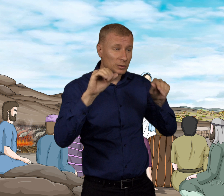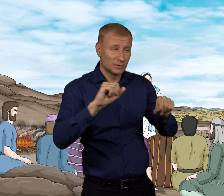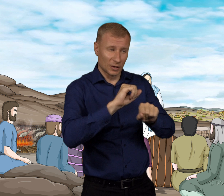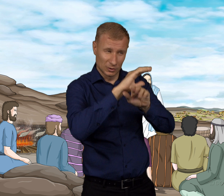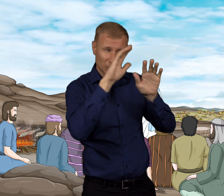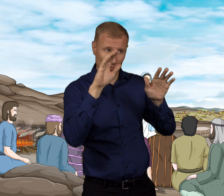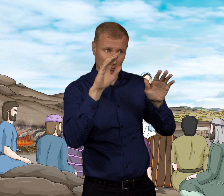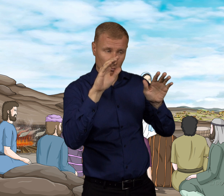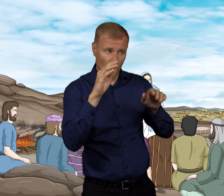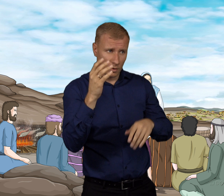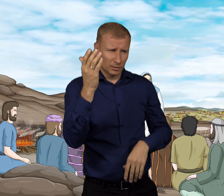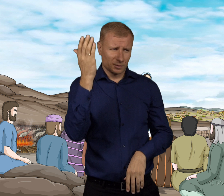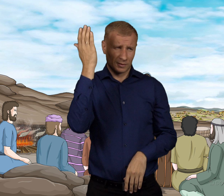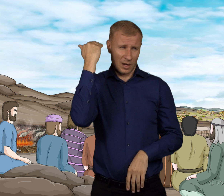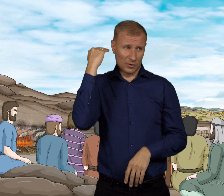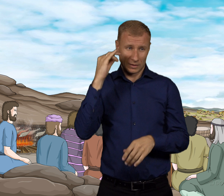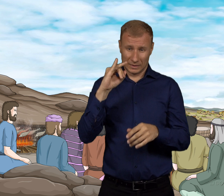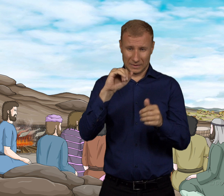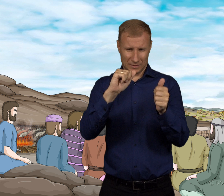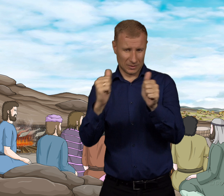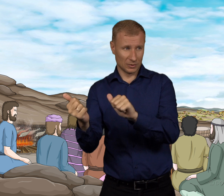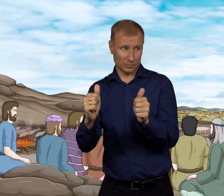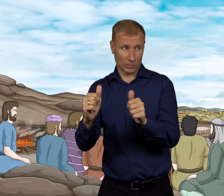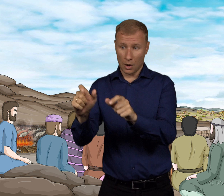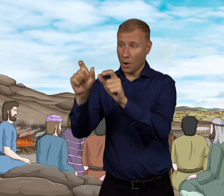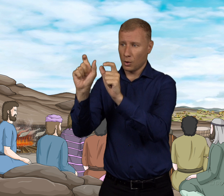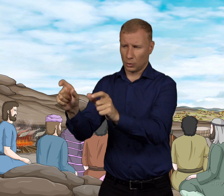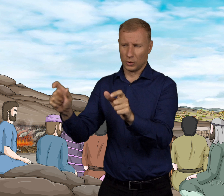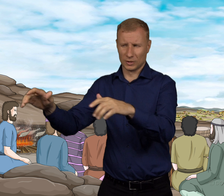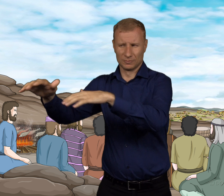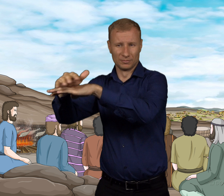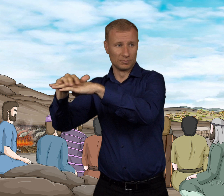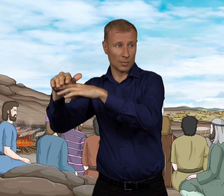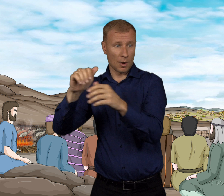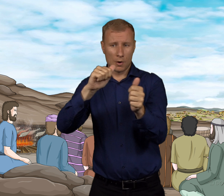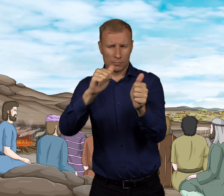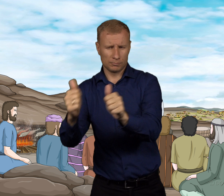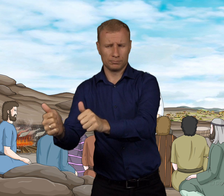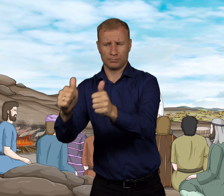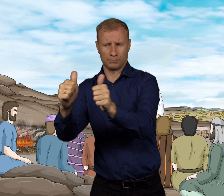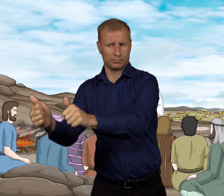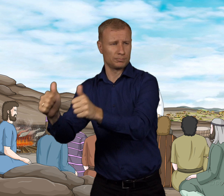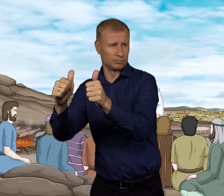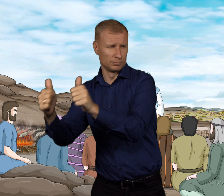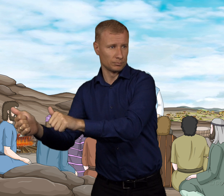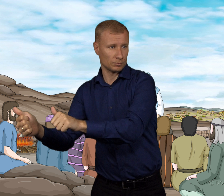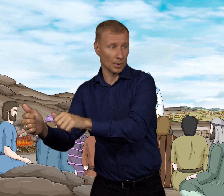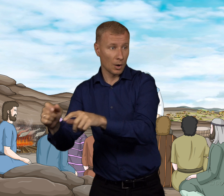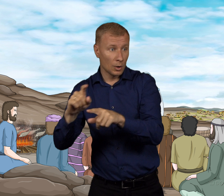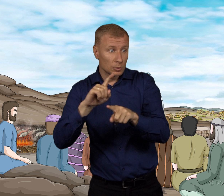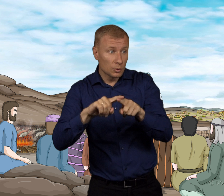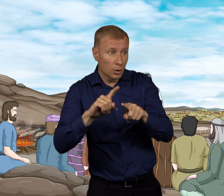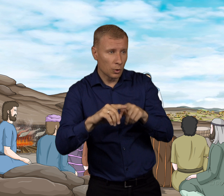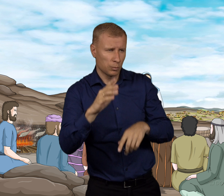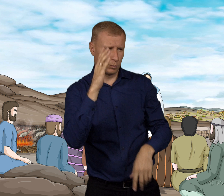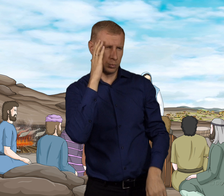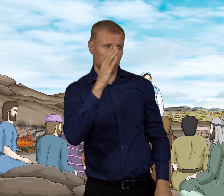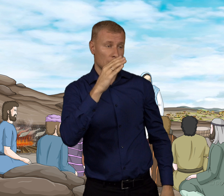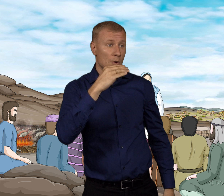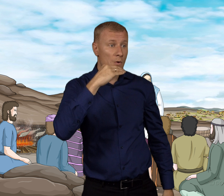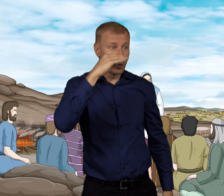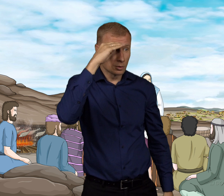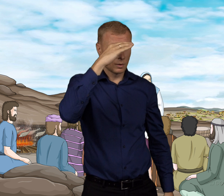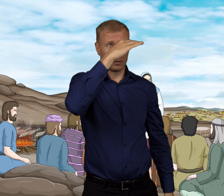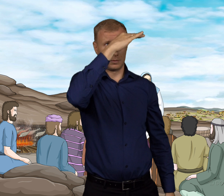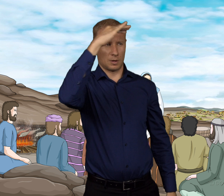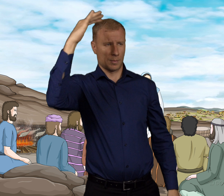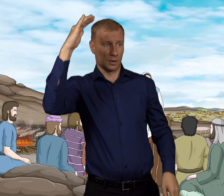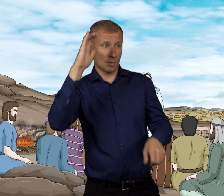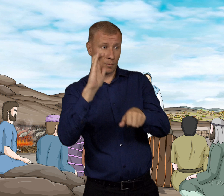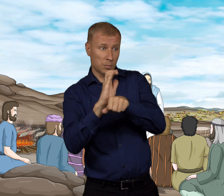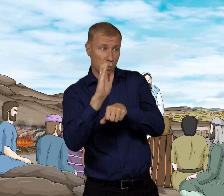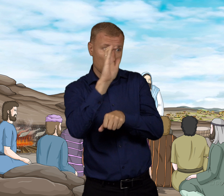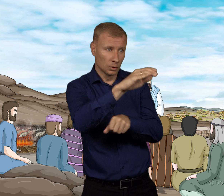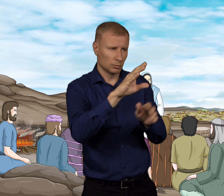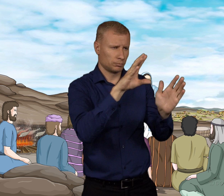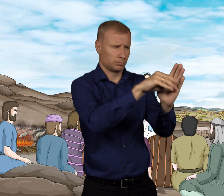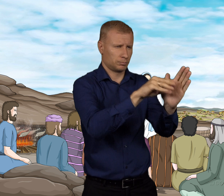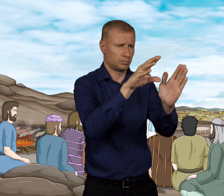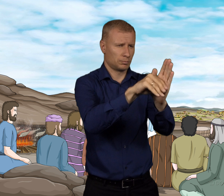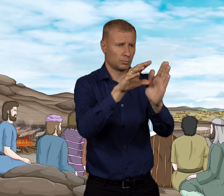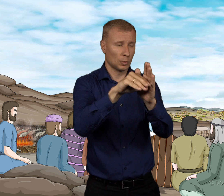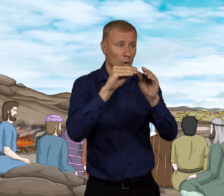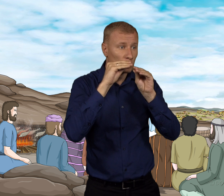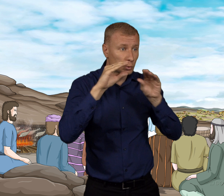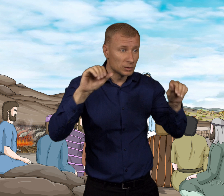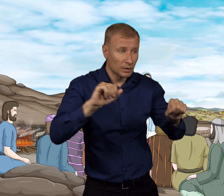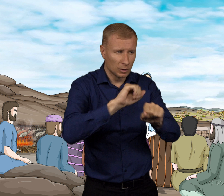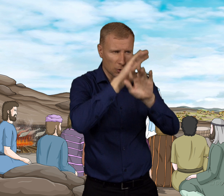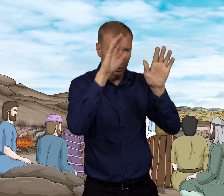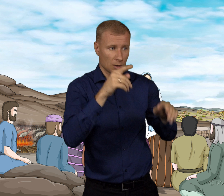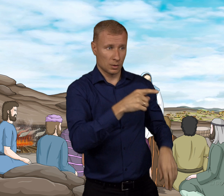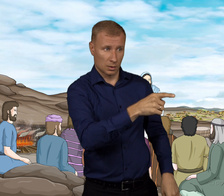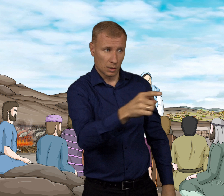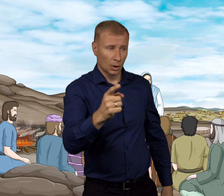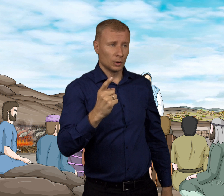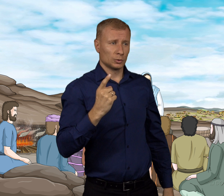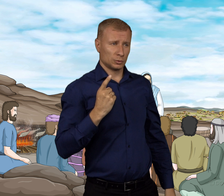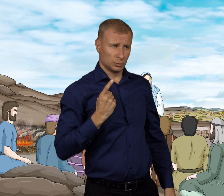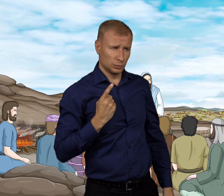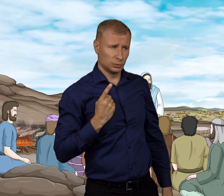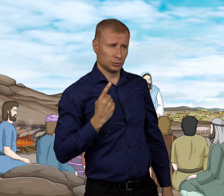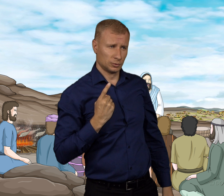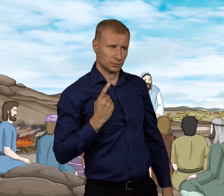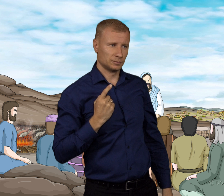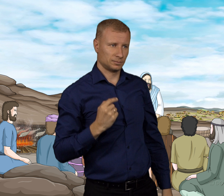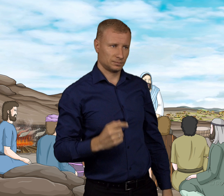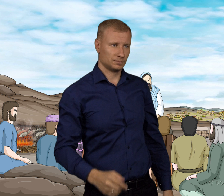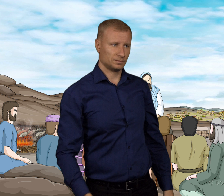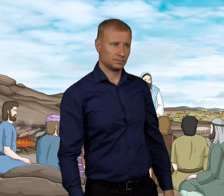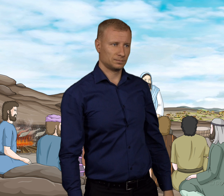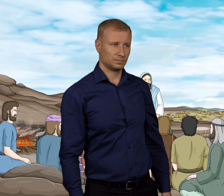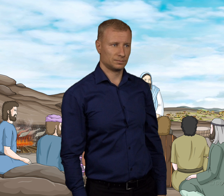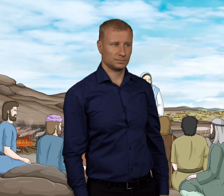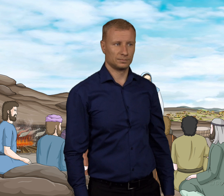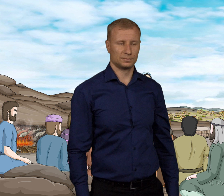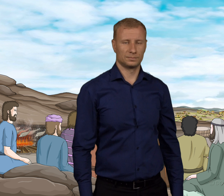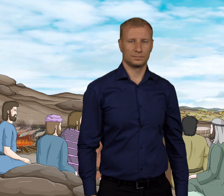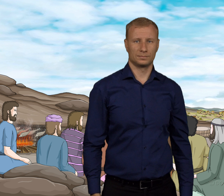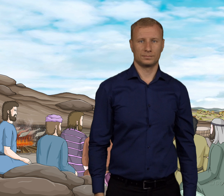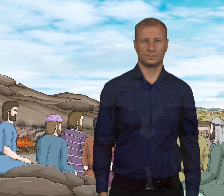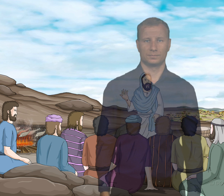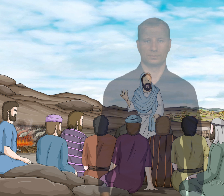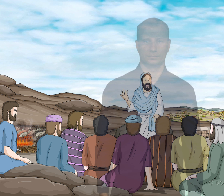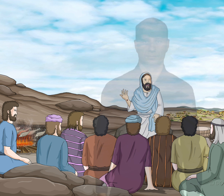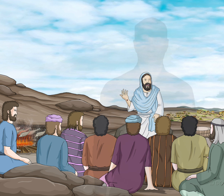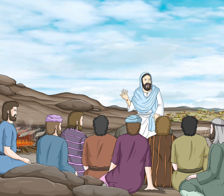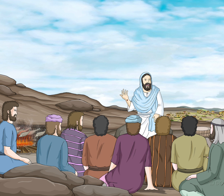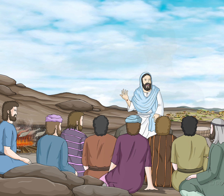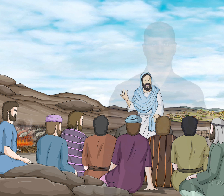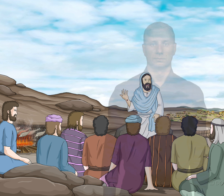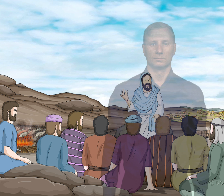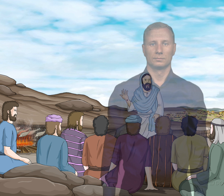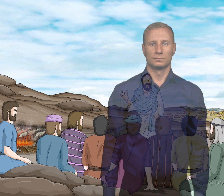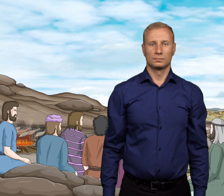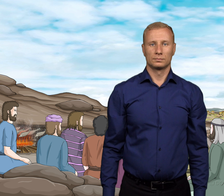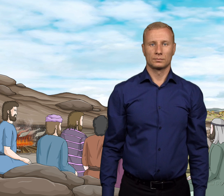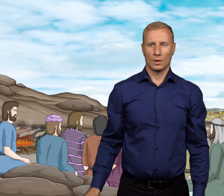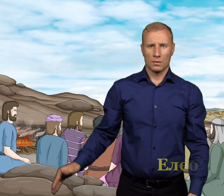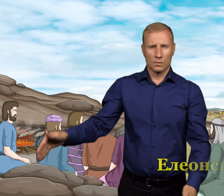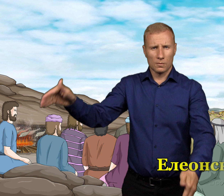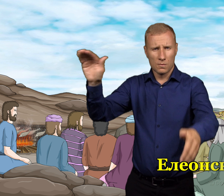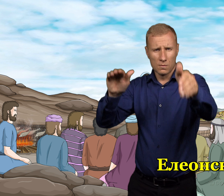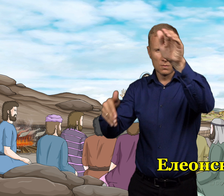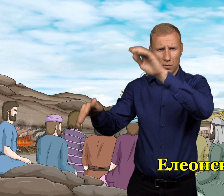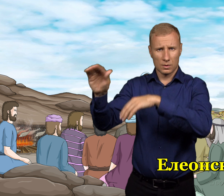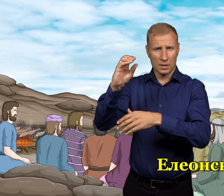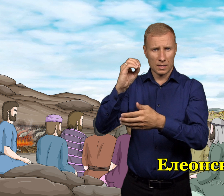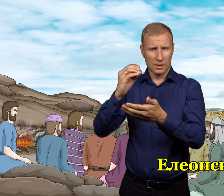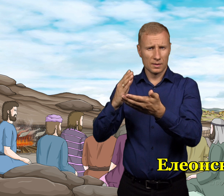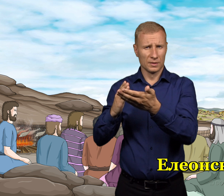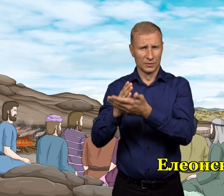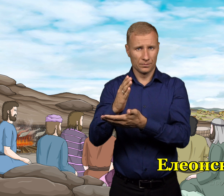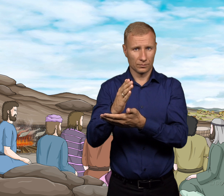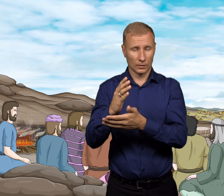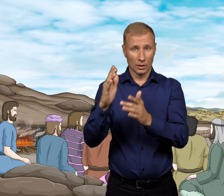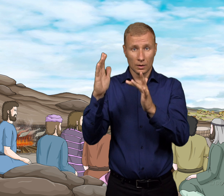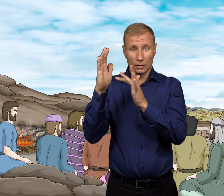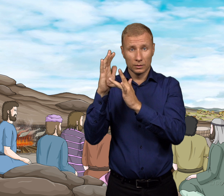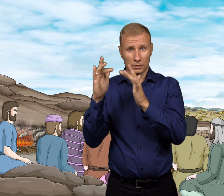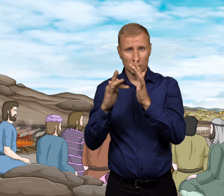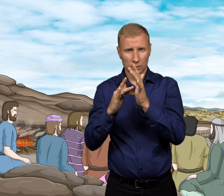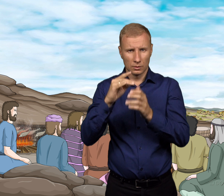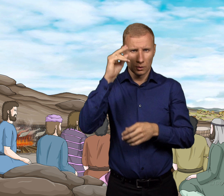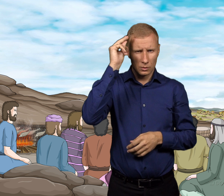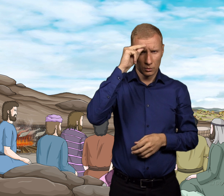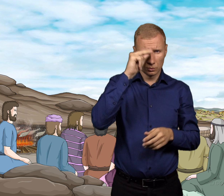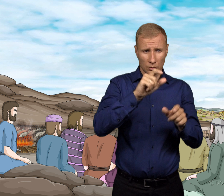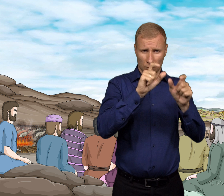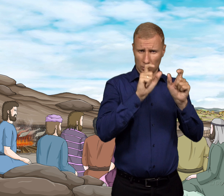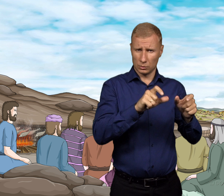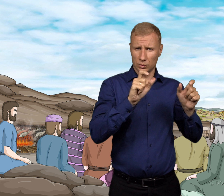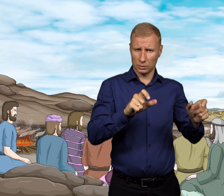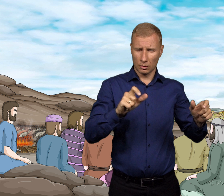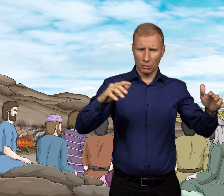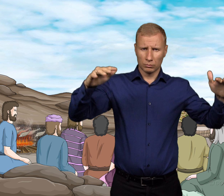For John baptized with water, but in a few days you will be baptized with the Holy Spirit.”